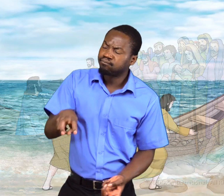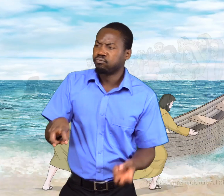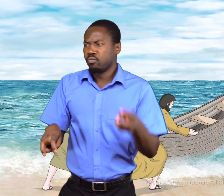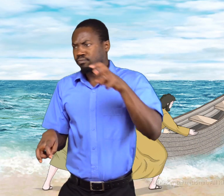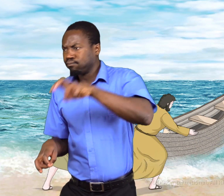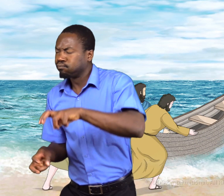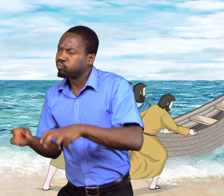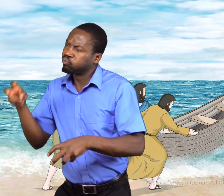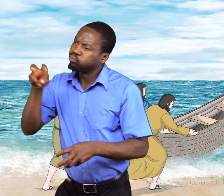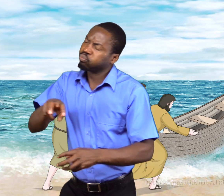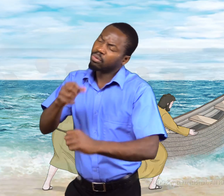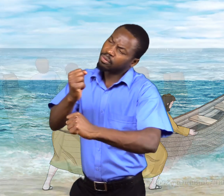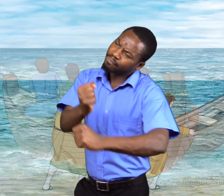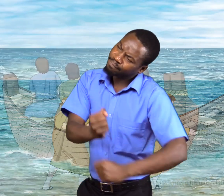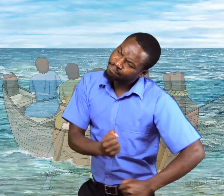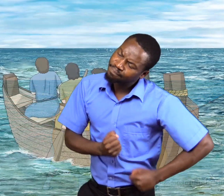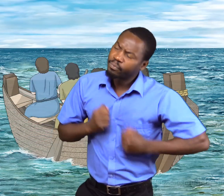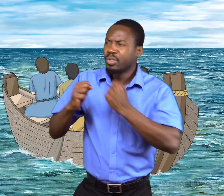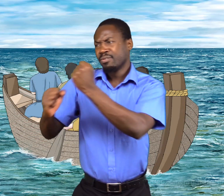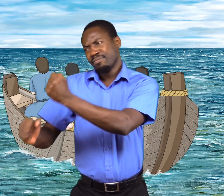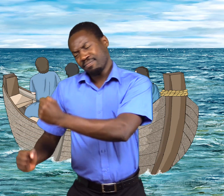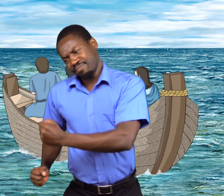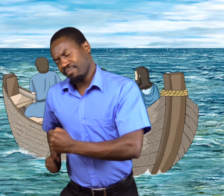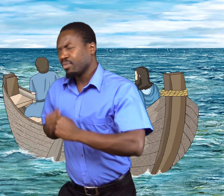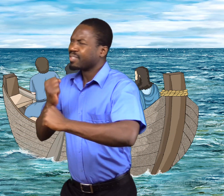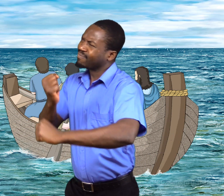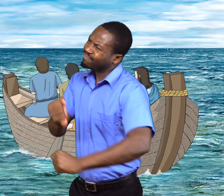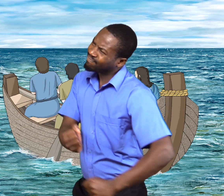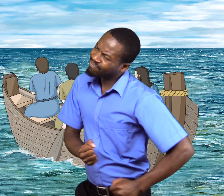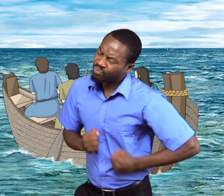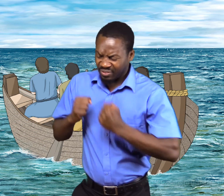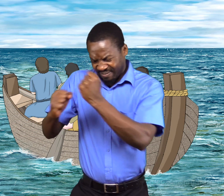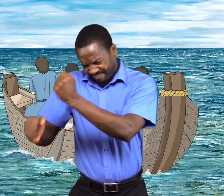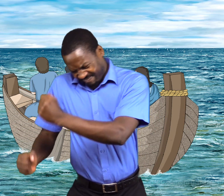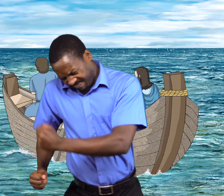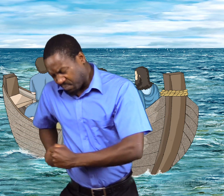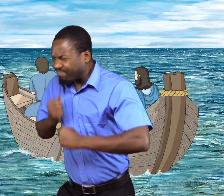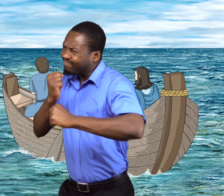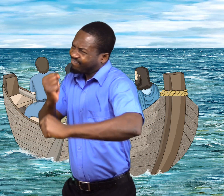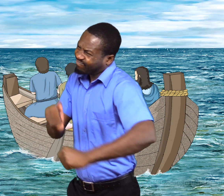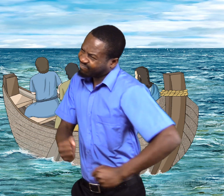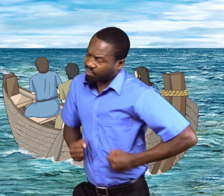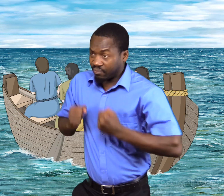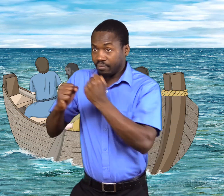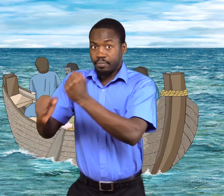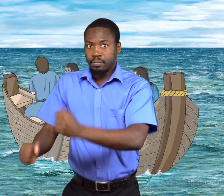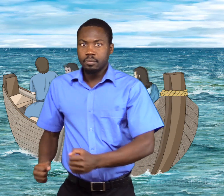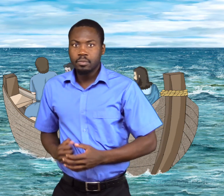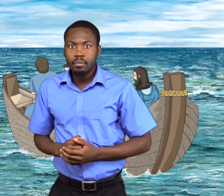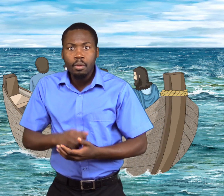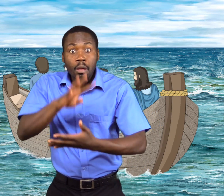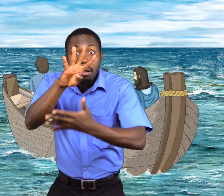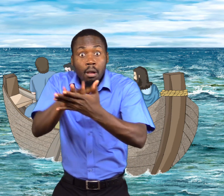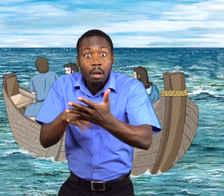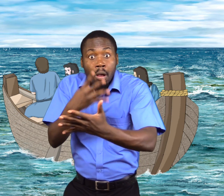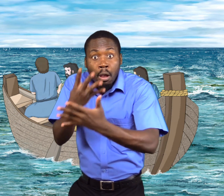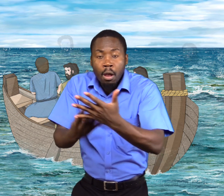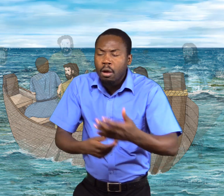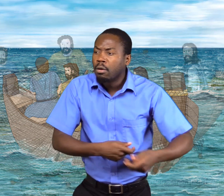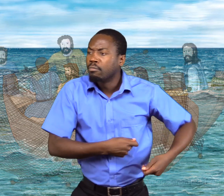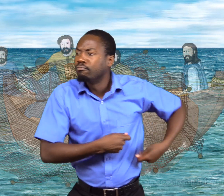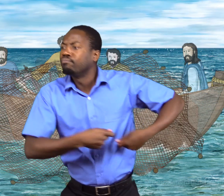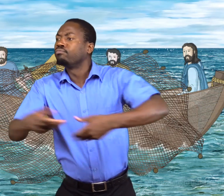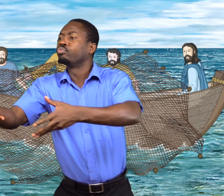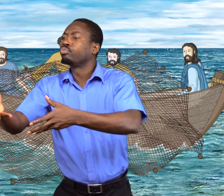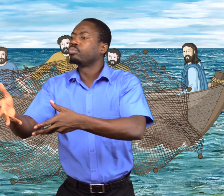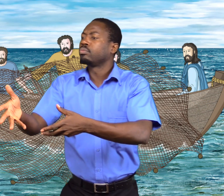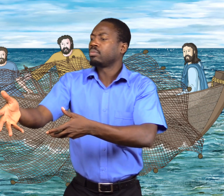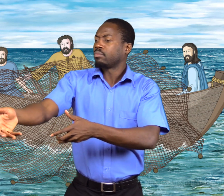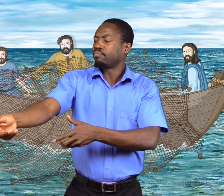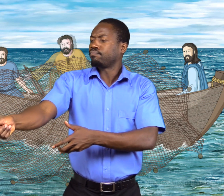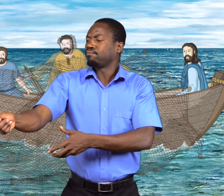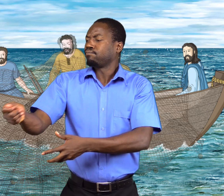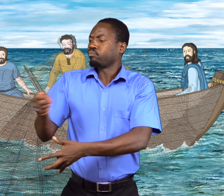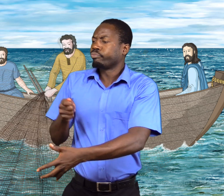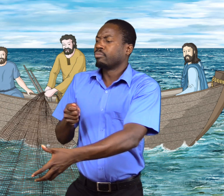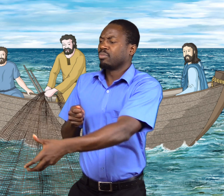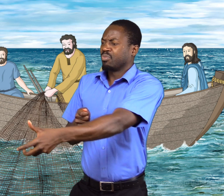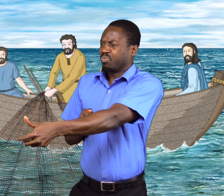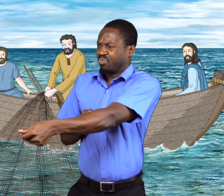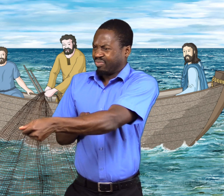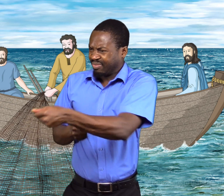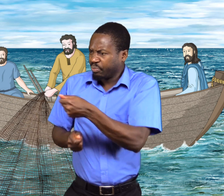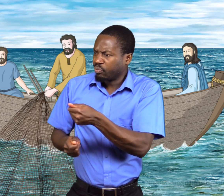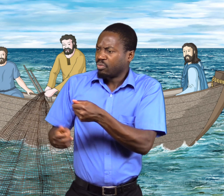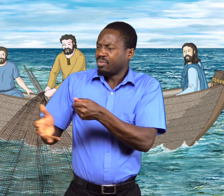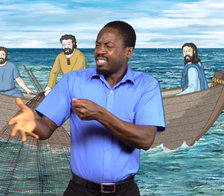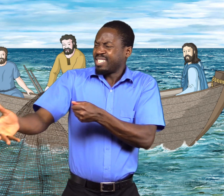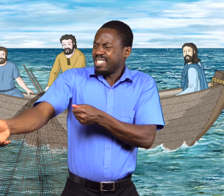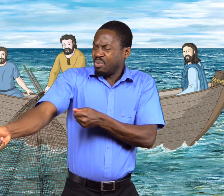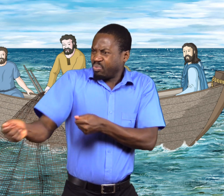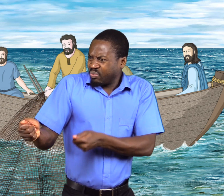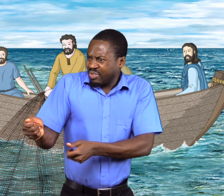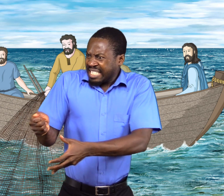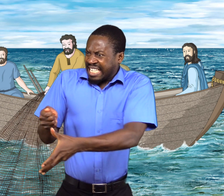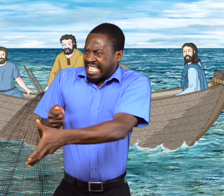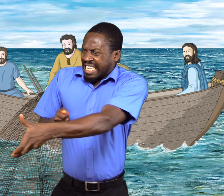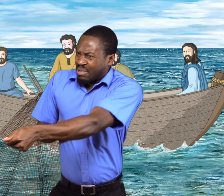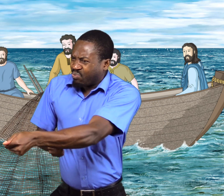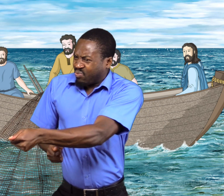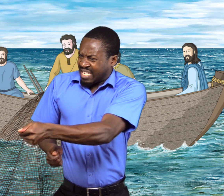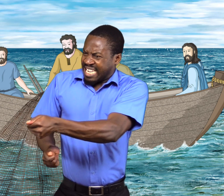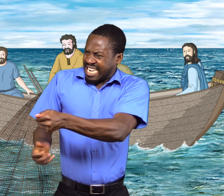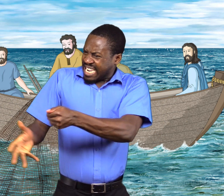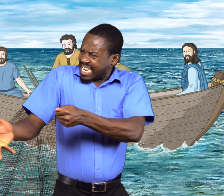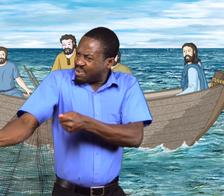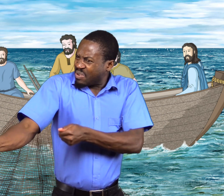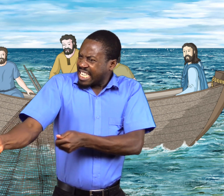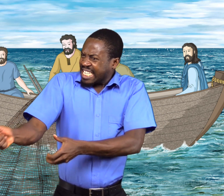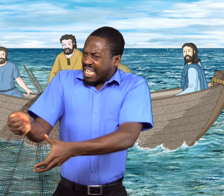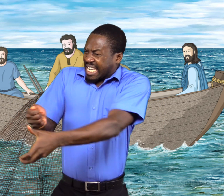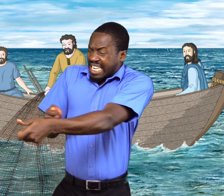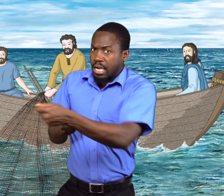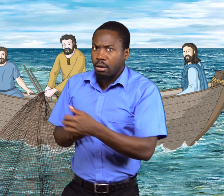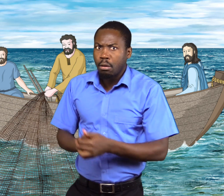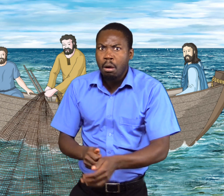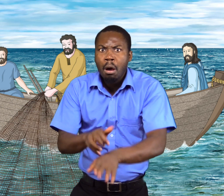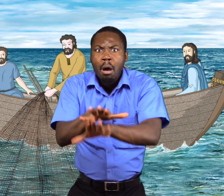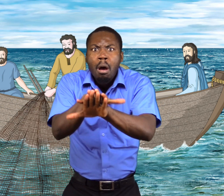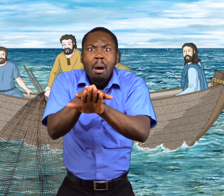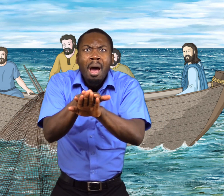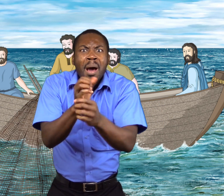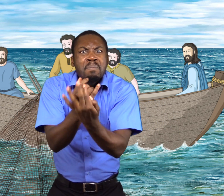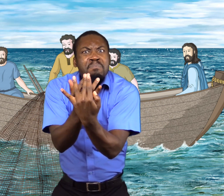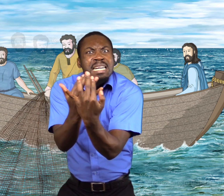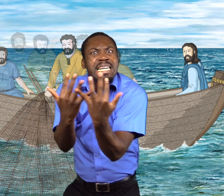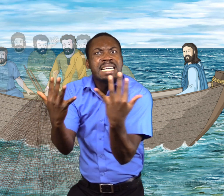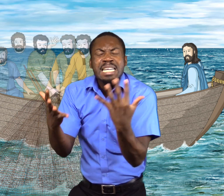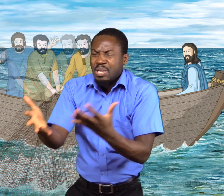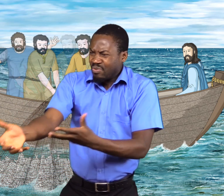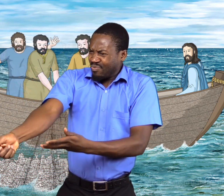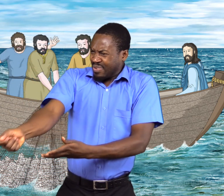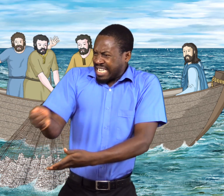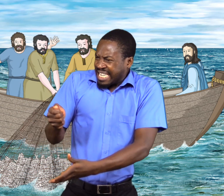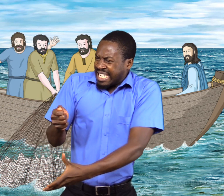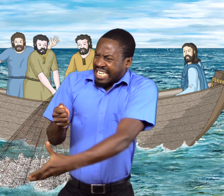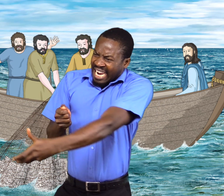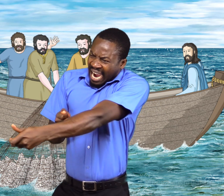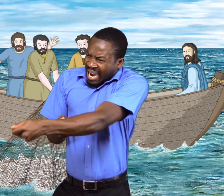But because You say so, I will let down the nets.”